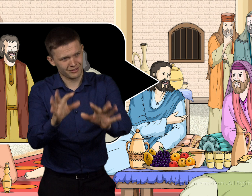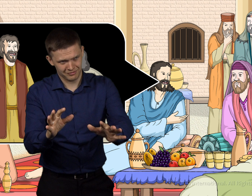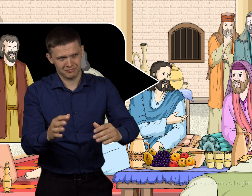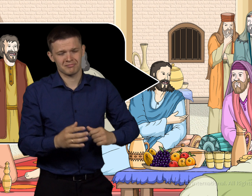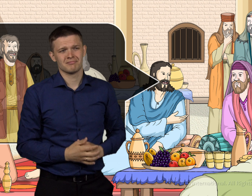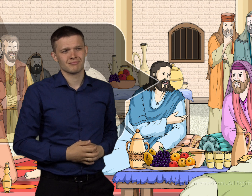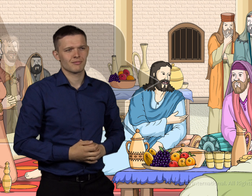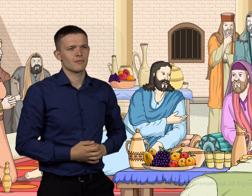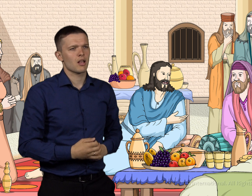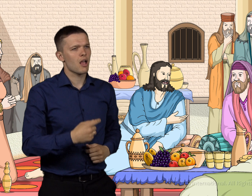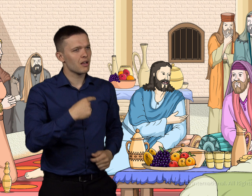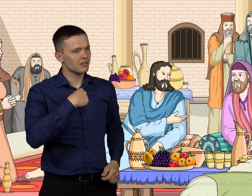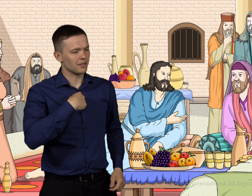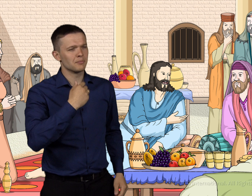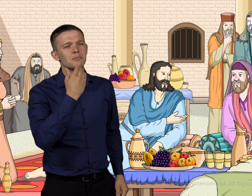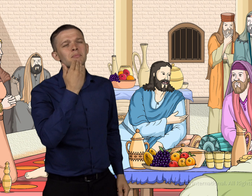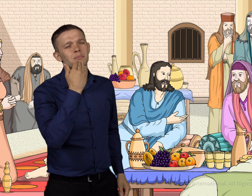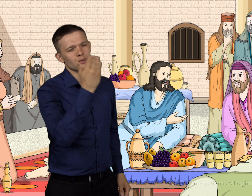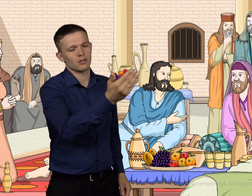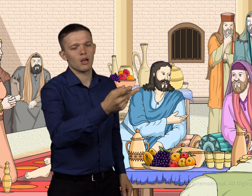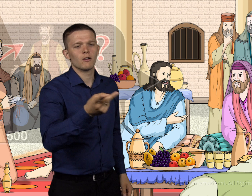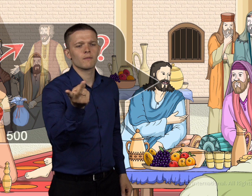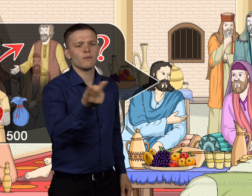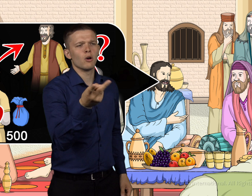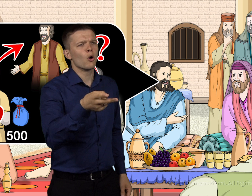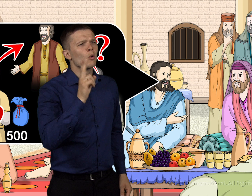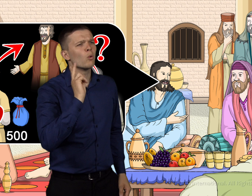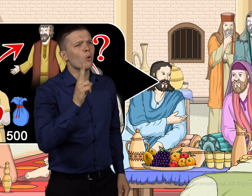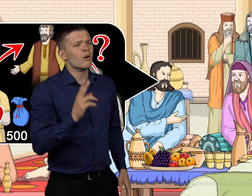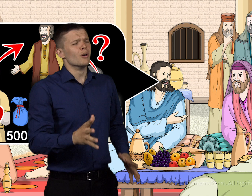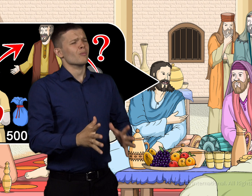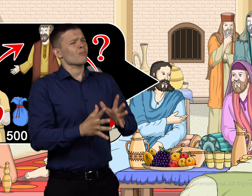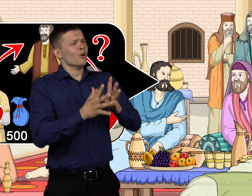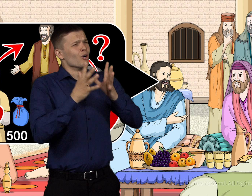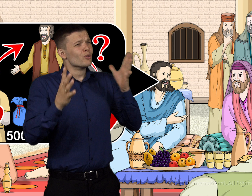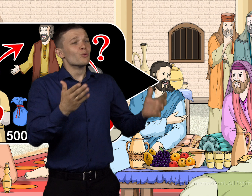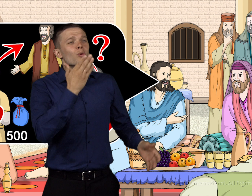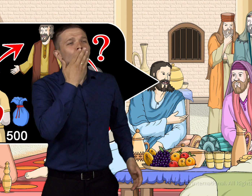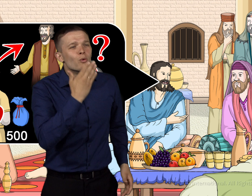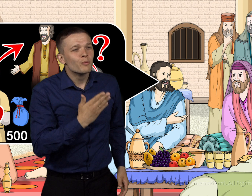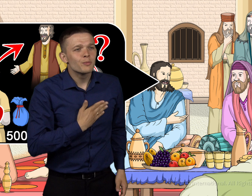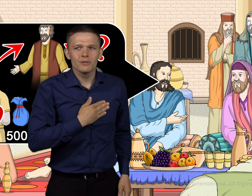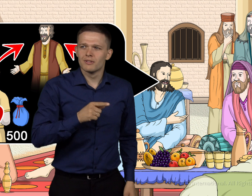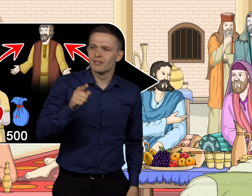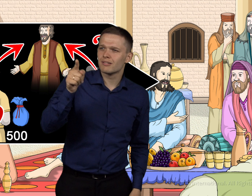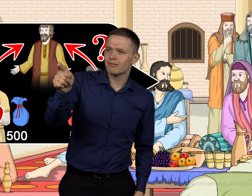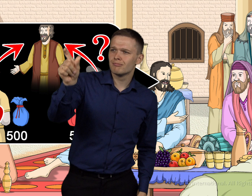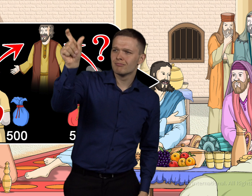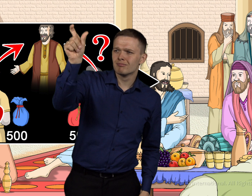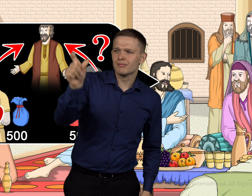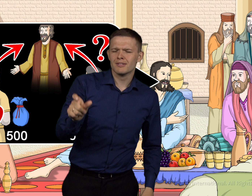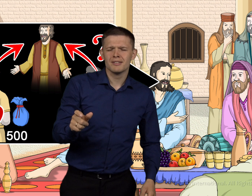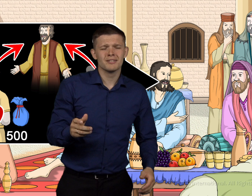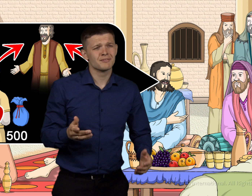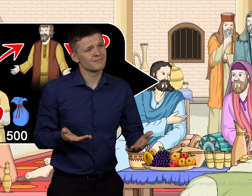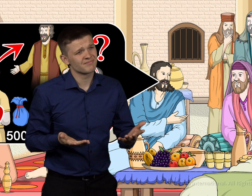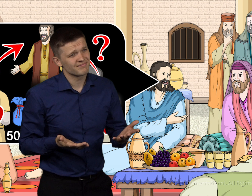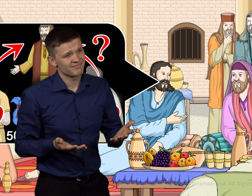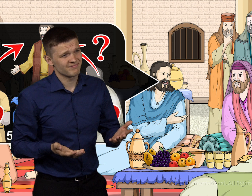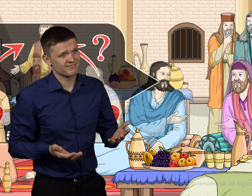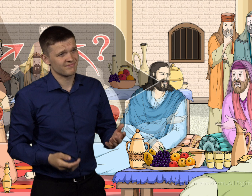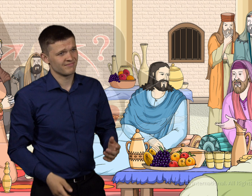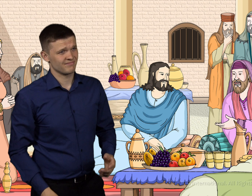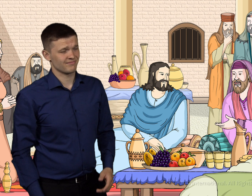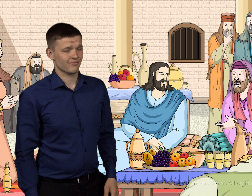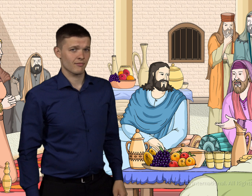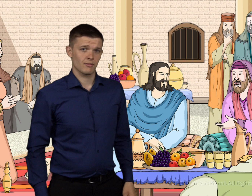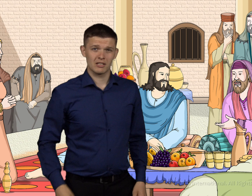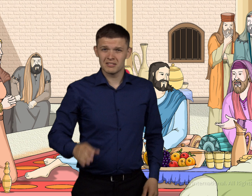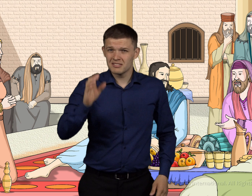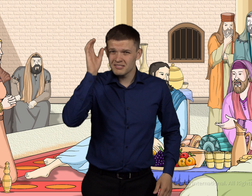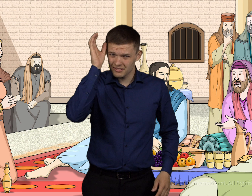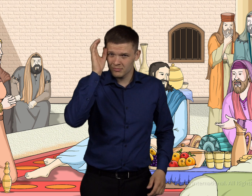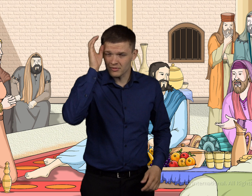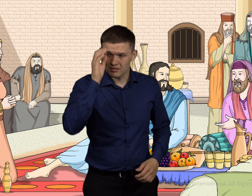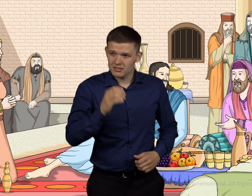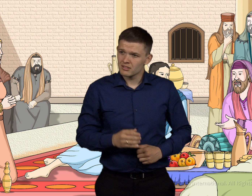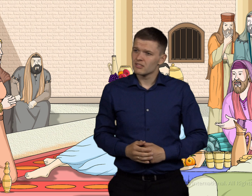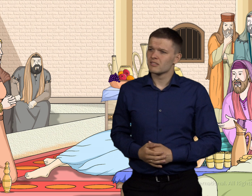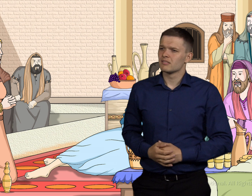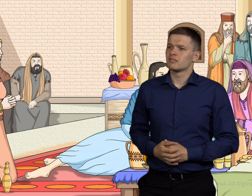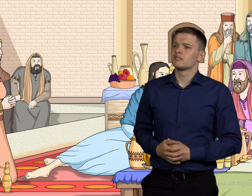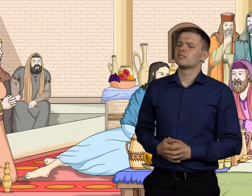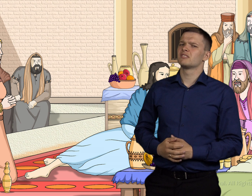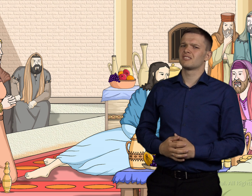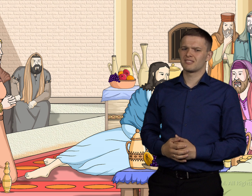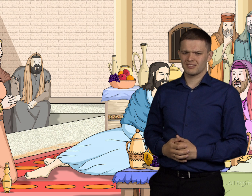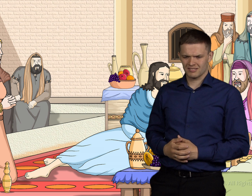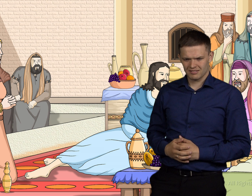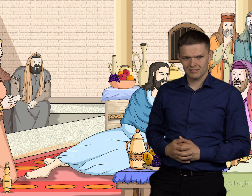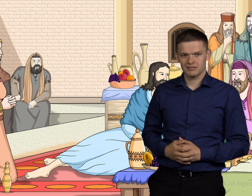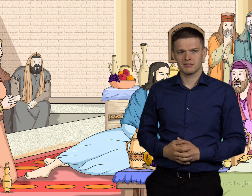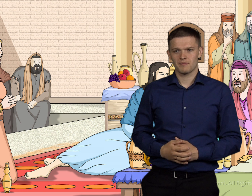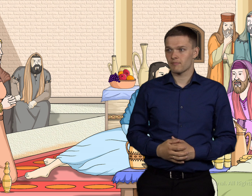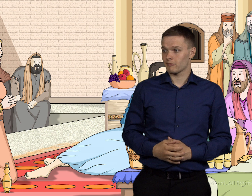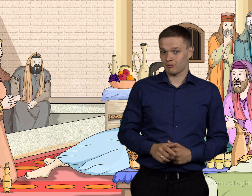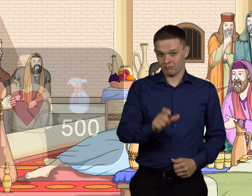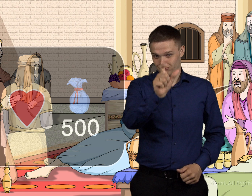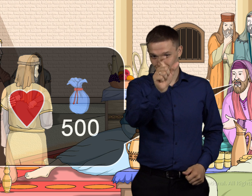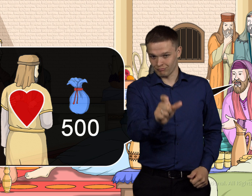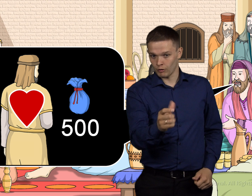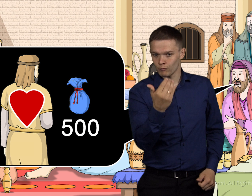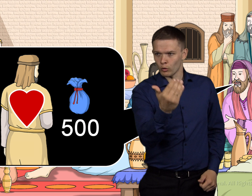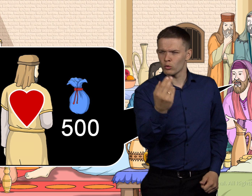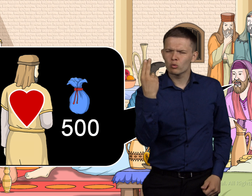Which one, then, will love him more?”